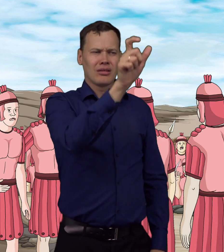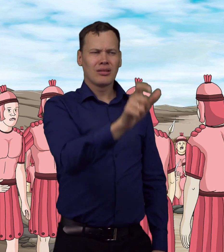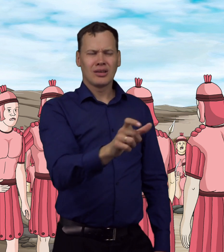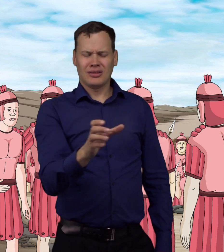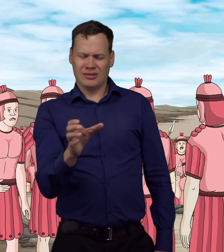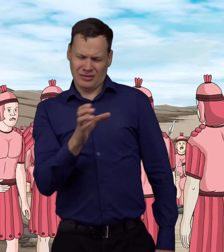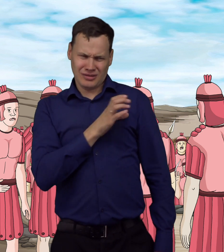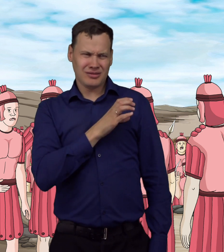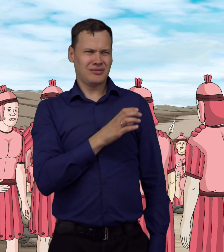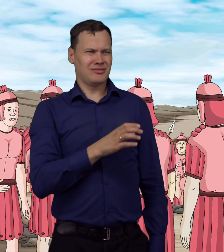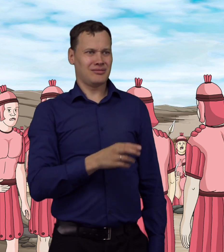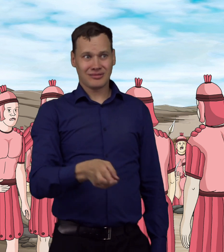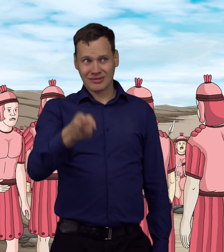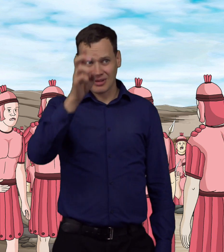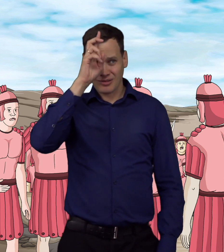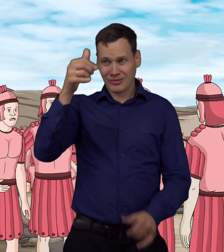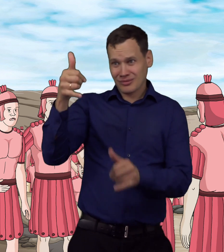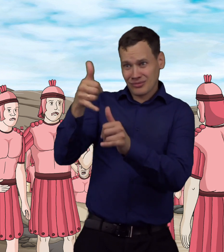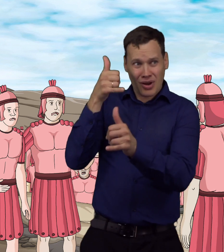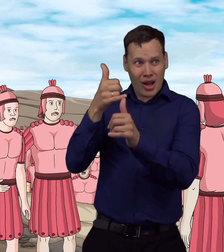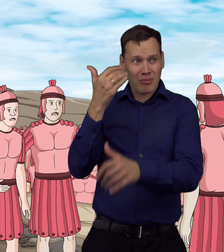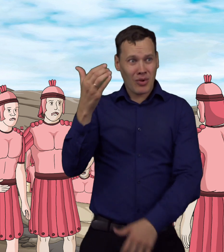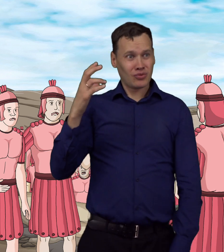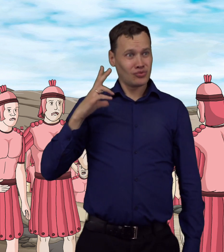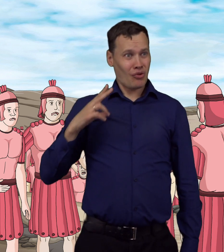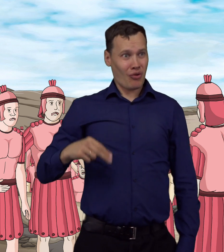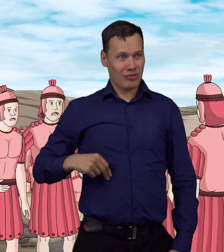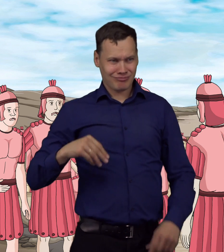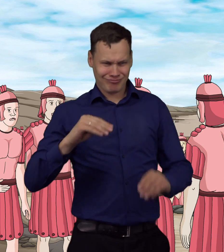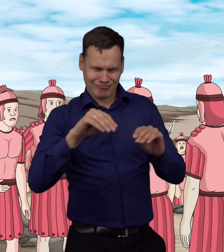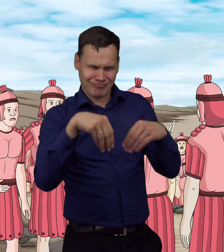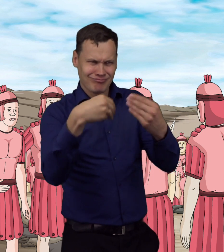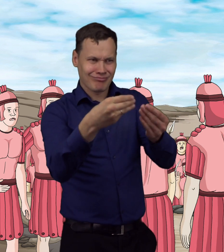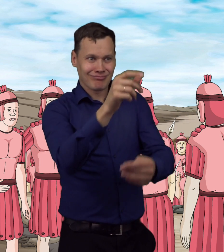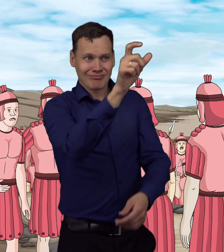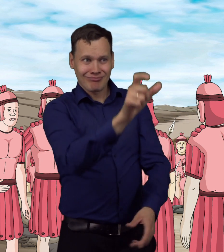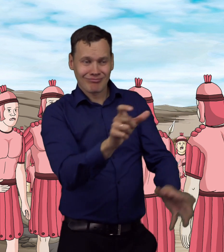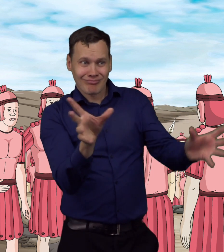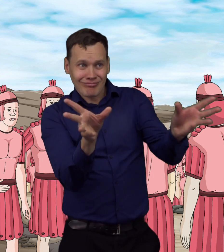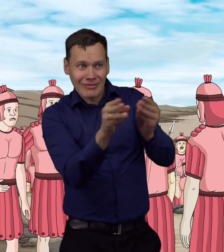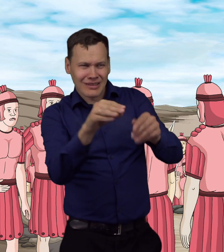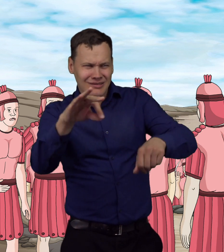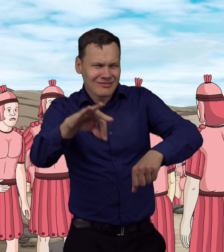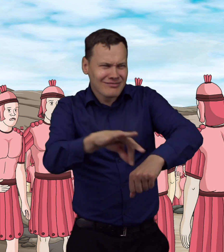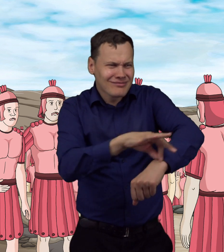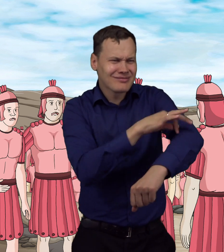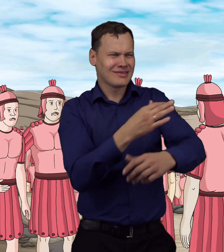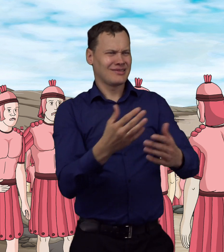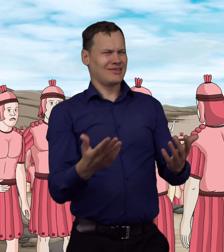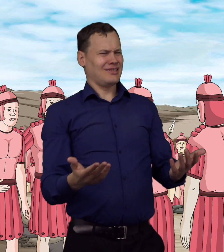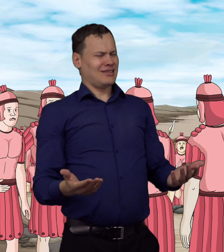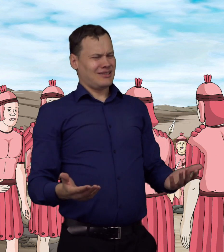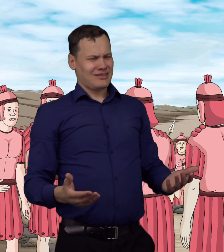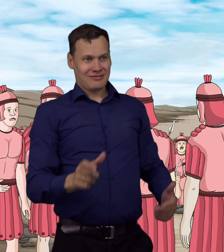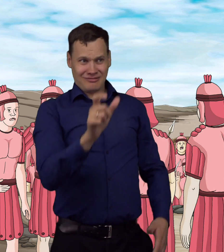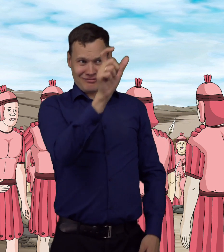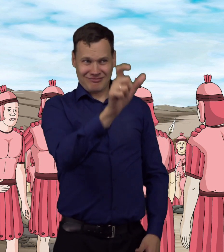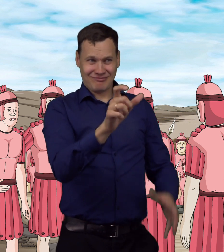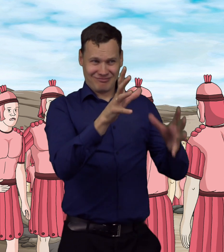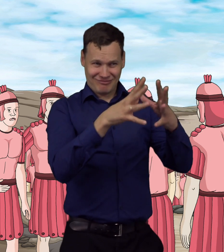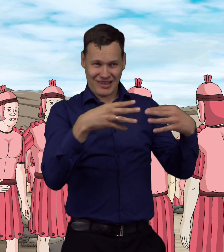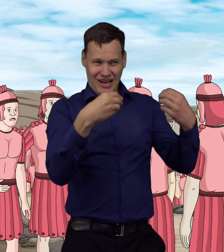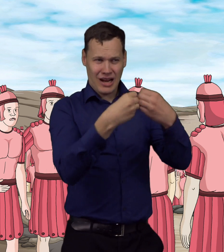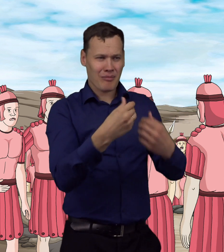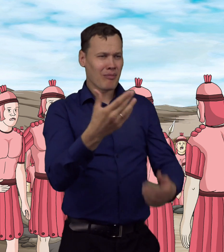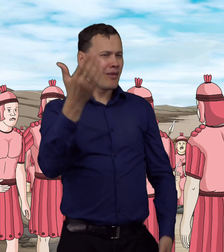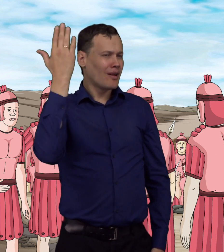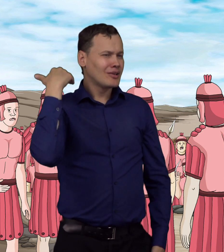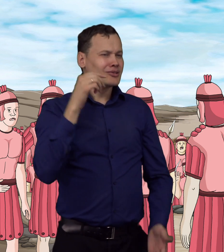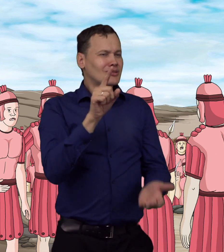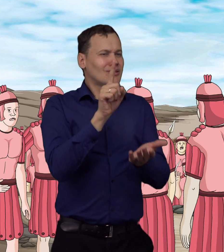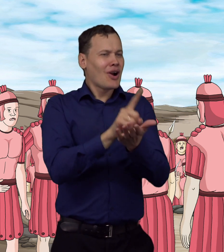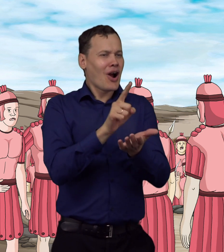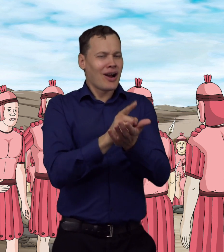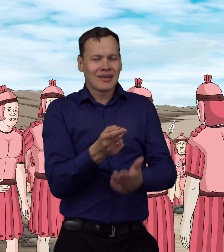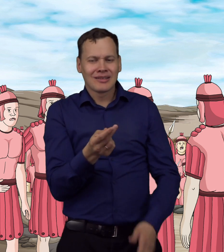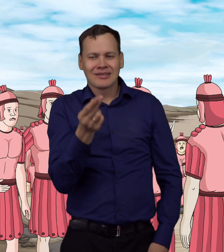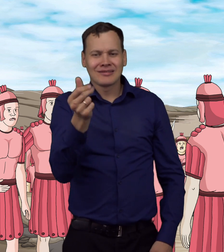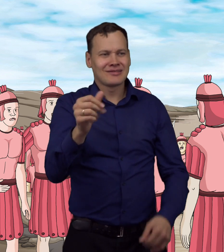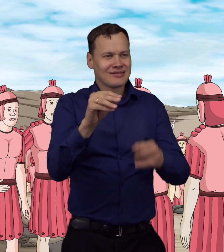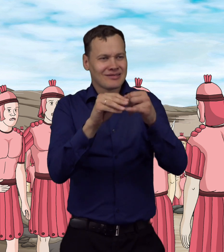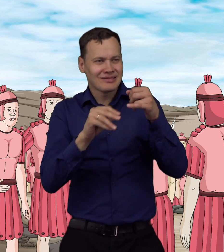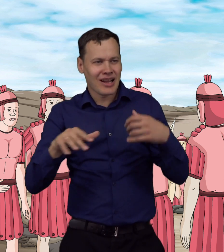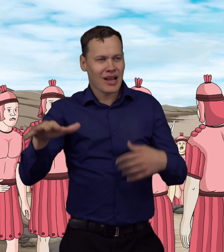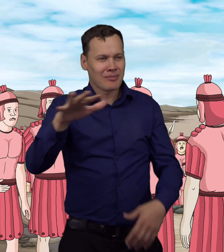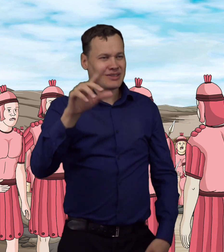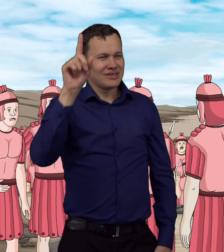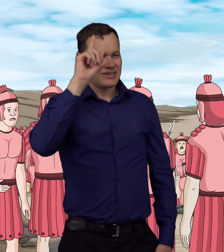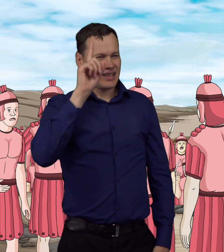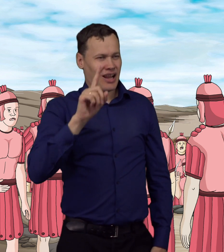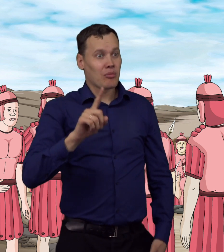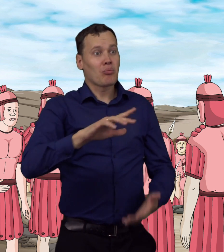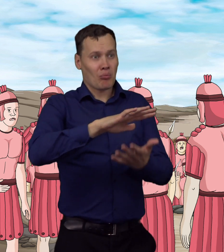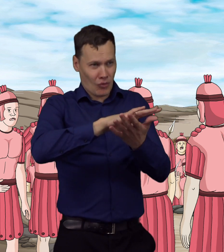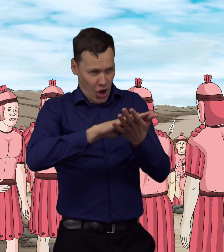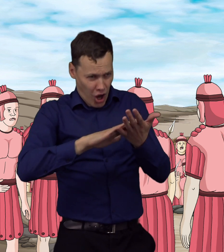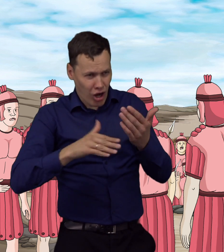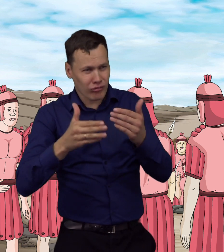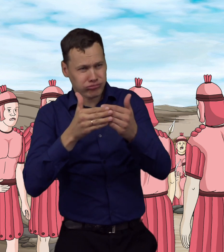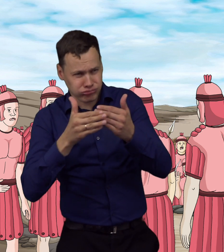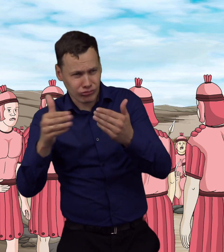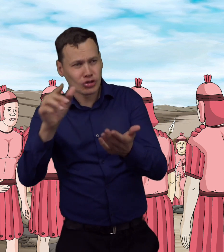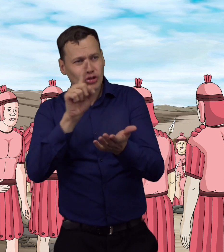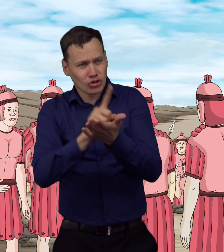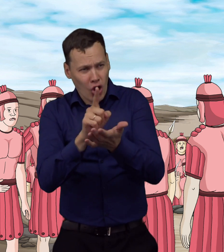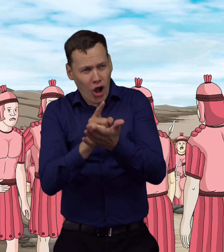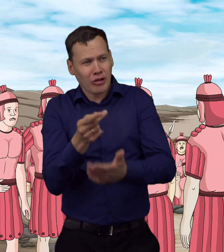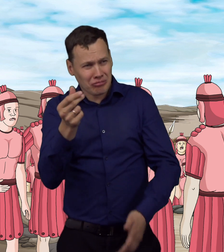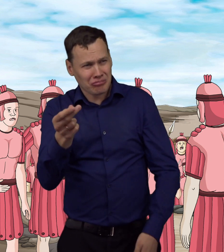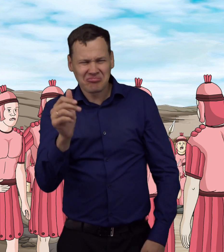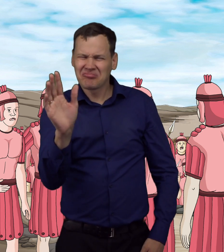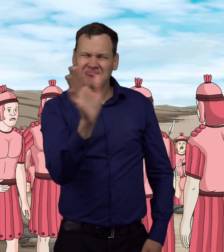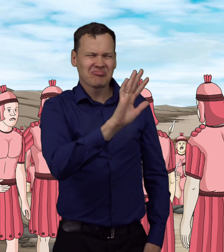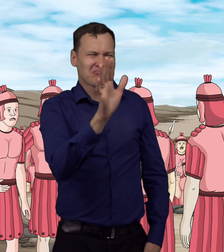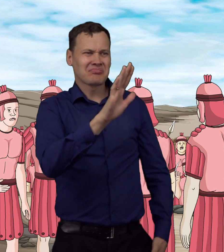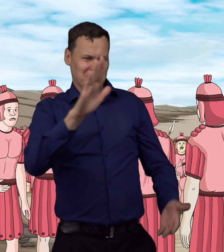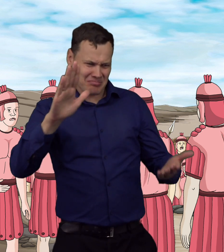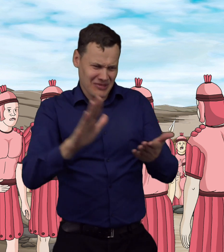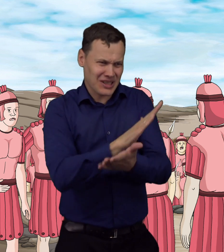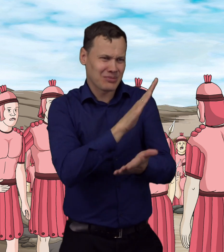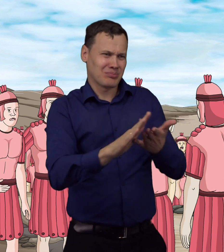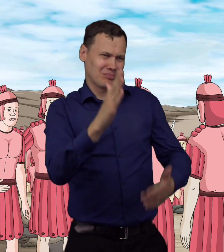To the man who kills him the king will give great riches.